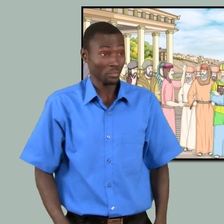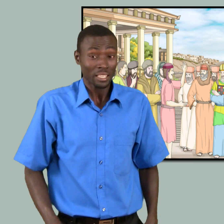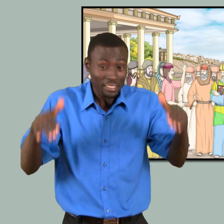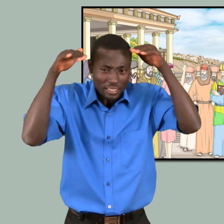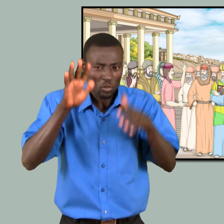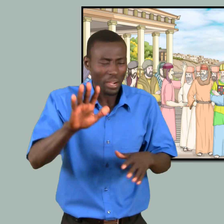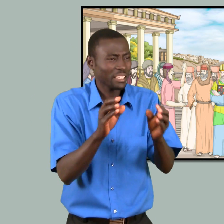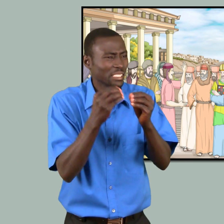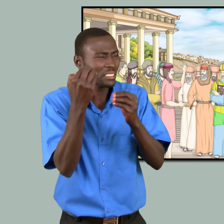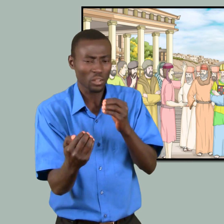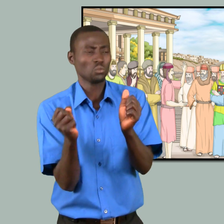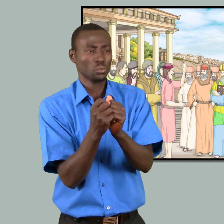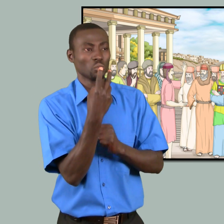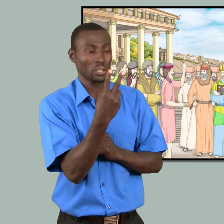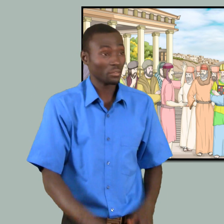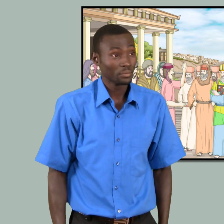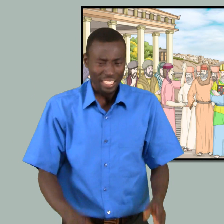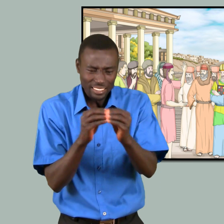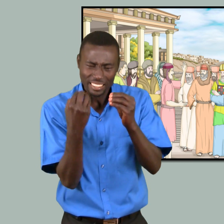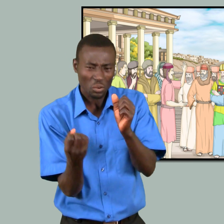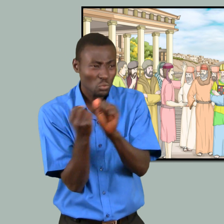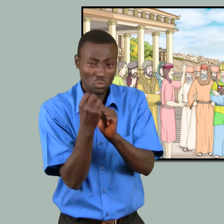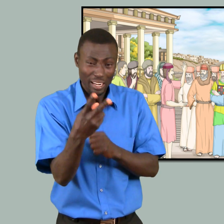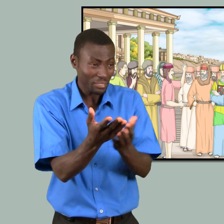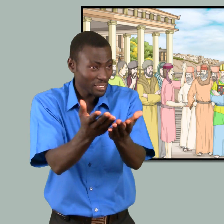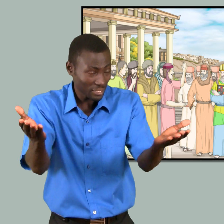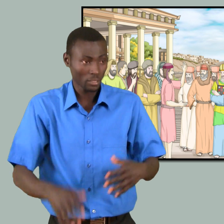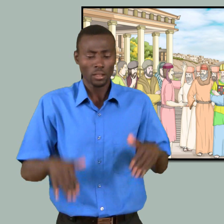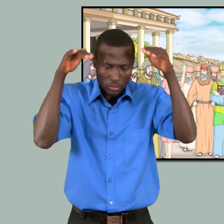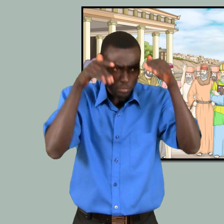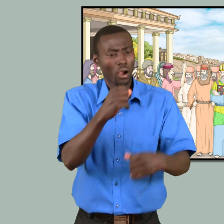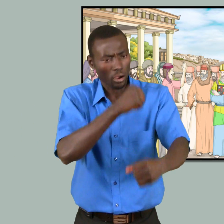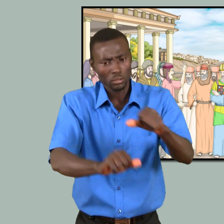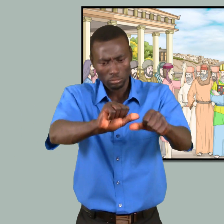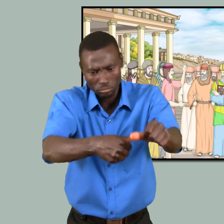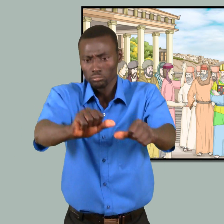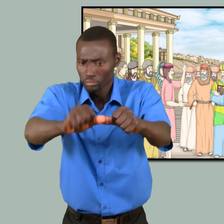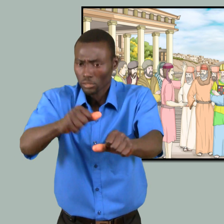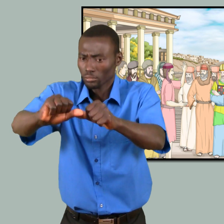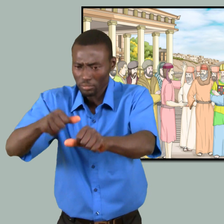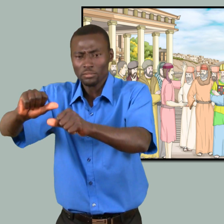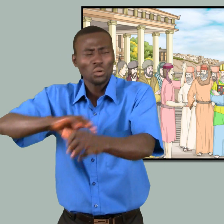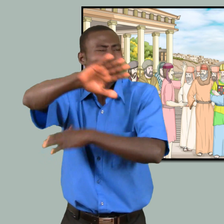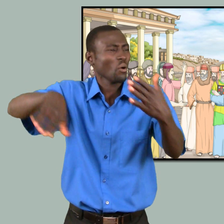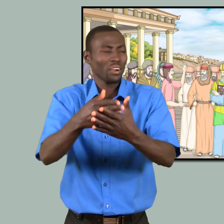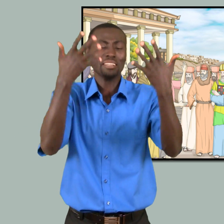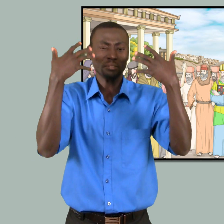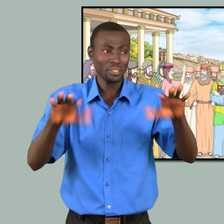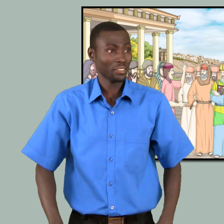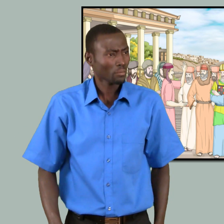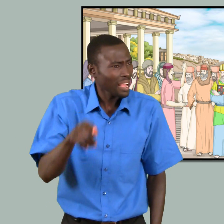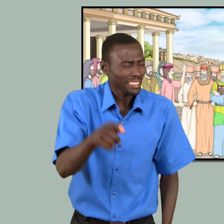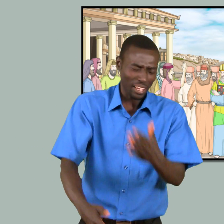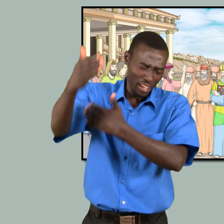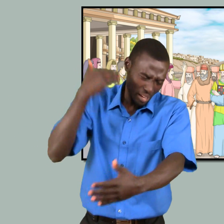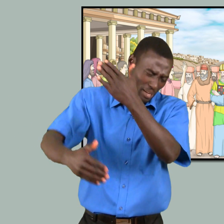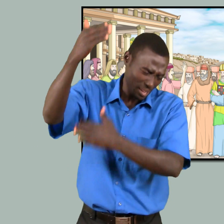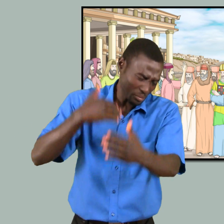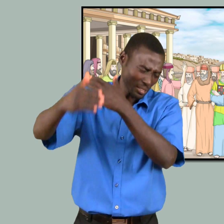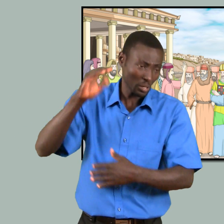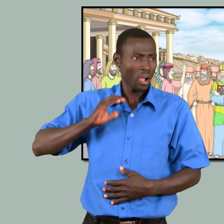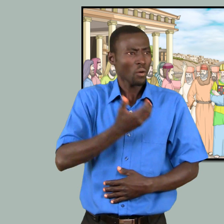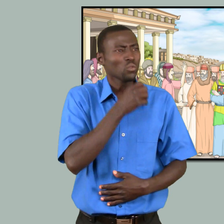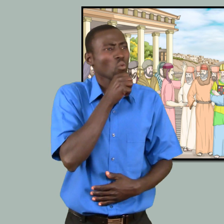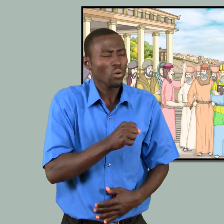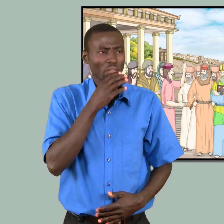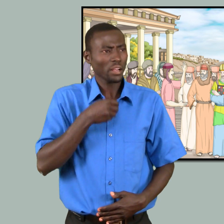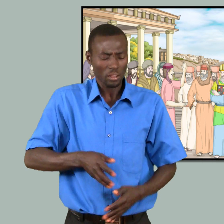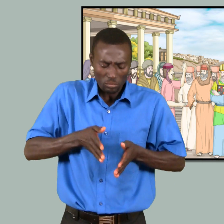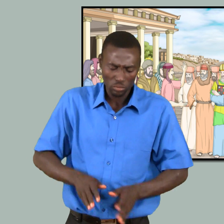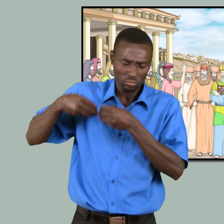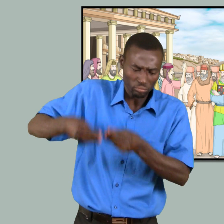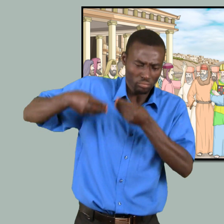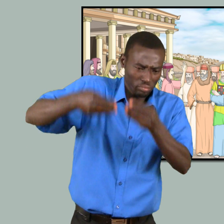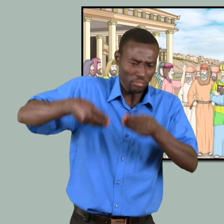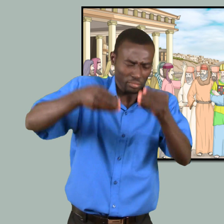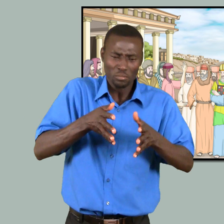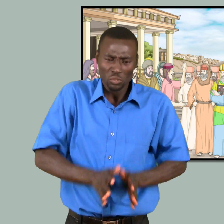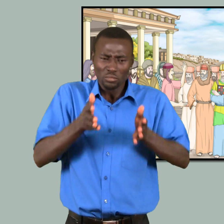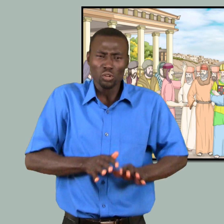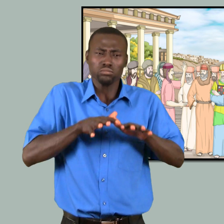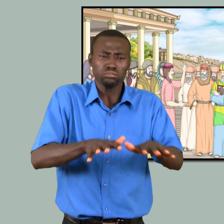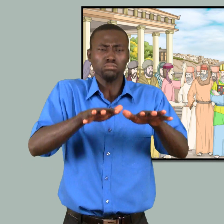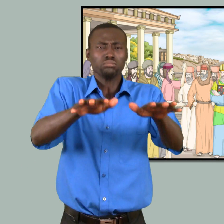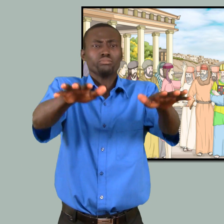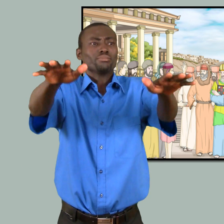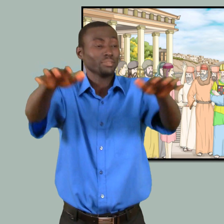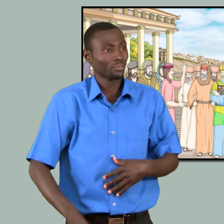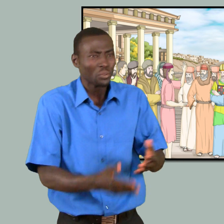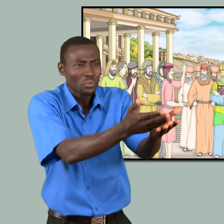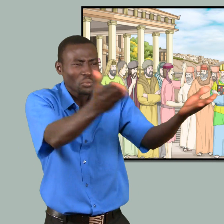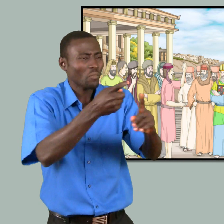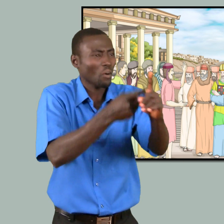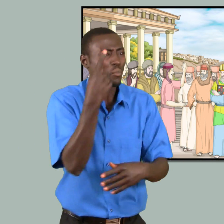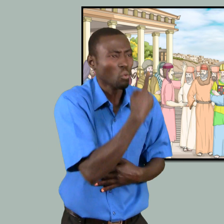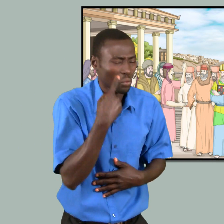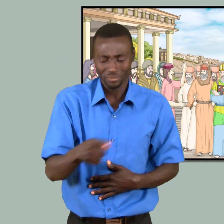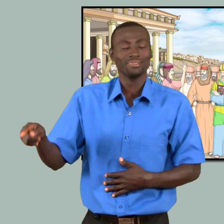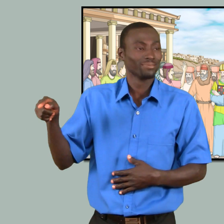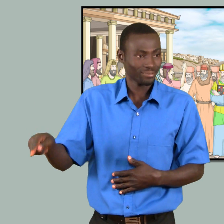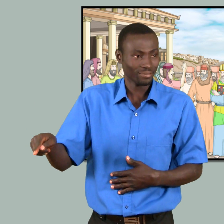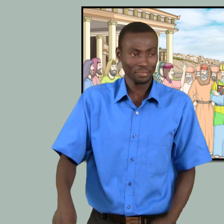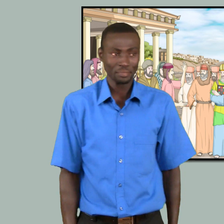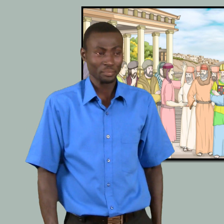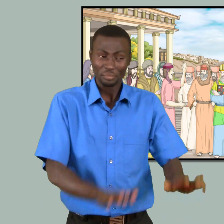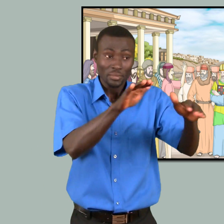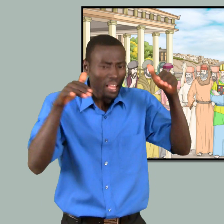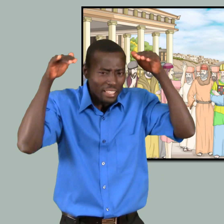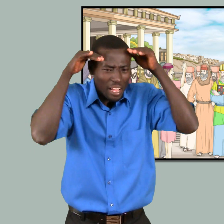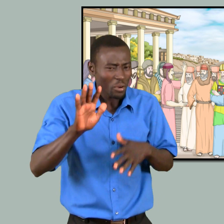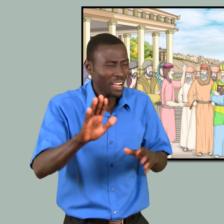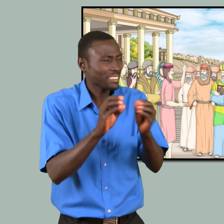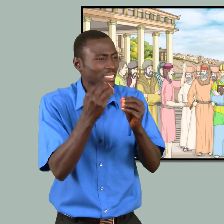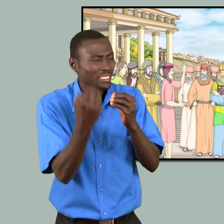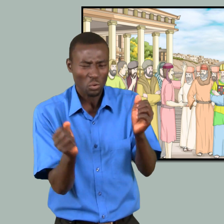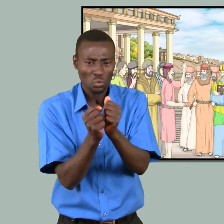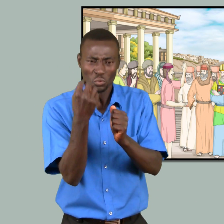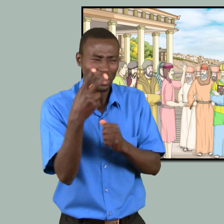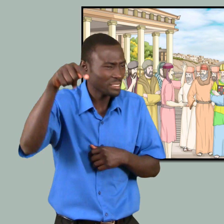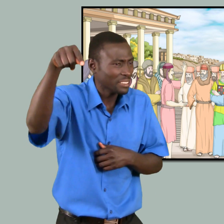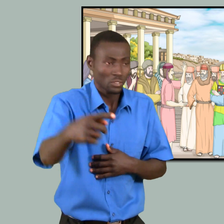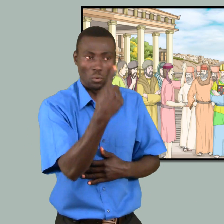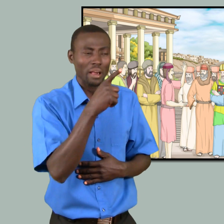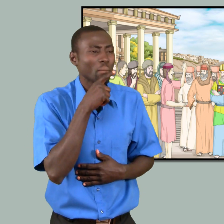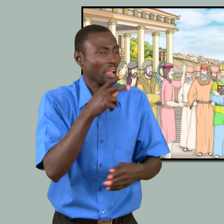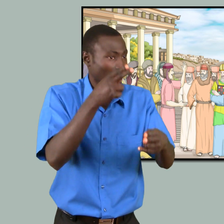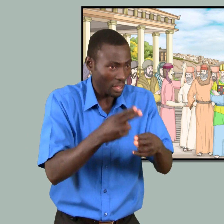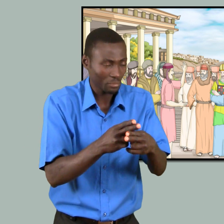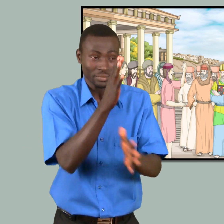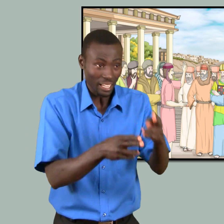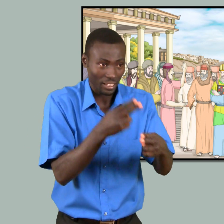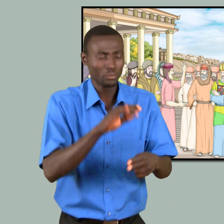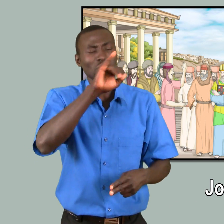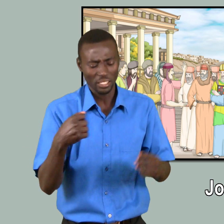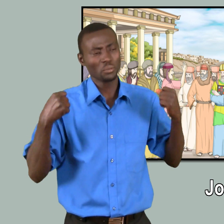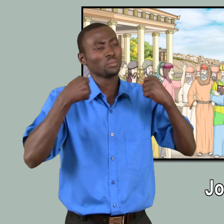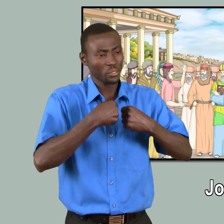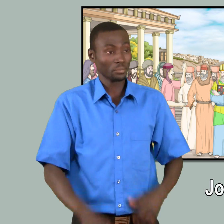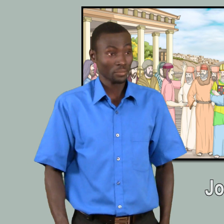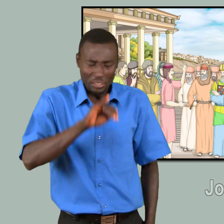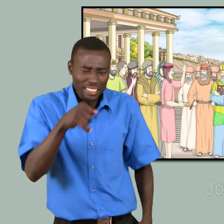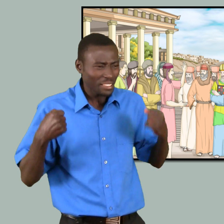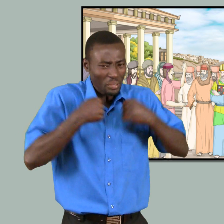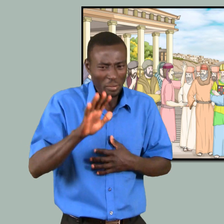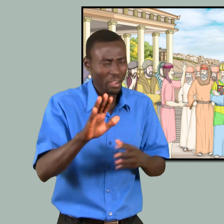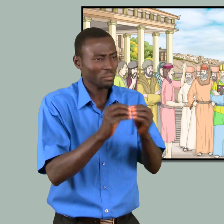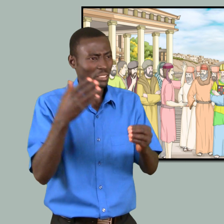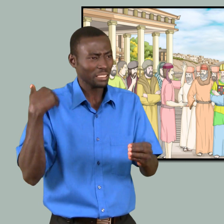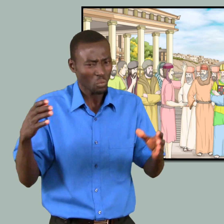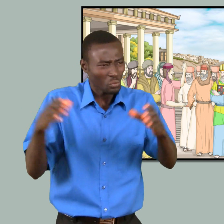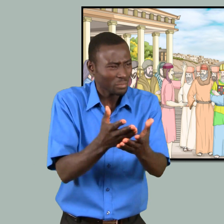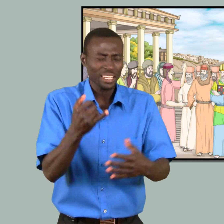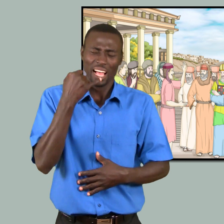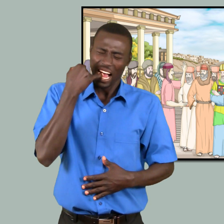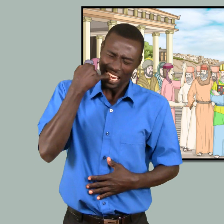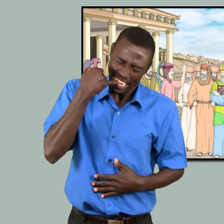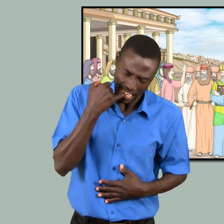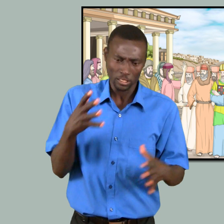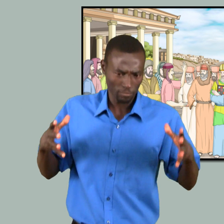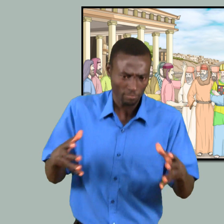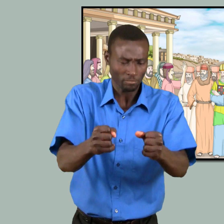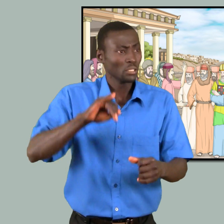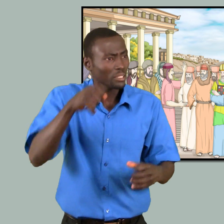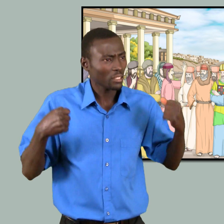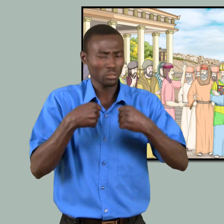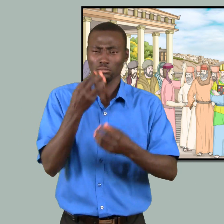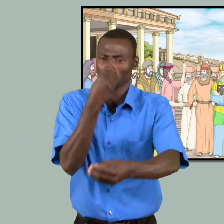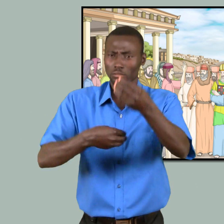Because the patriarchs were jealous of Joseph, they sold him as a slave into Egypt.